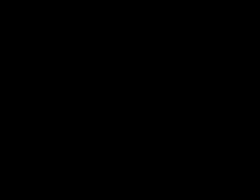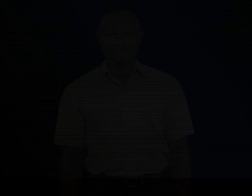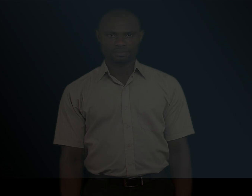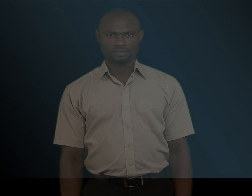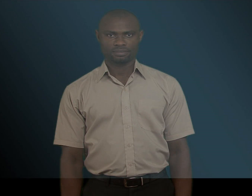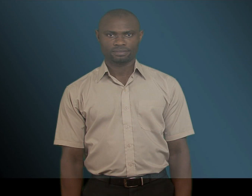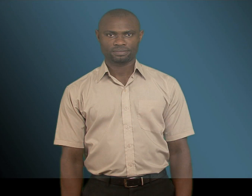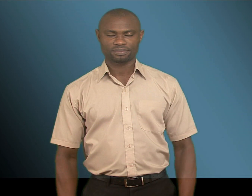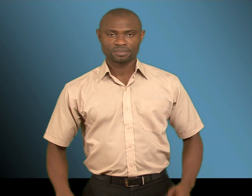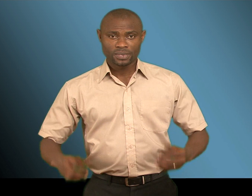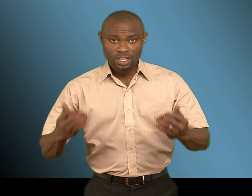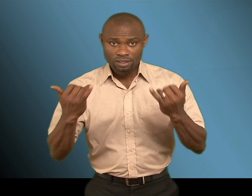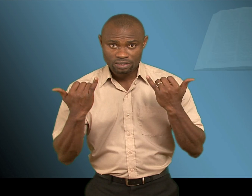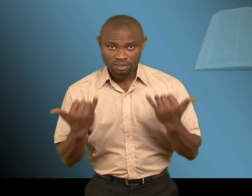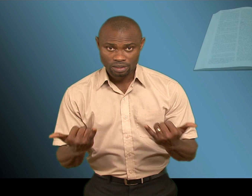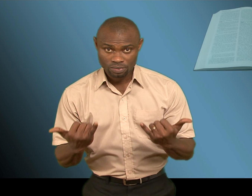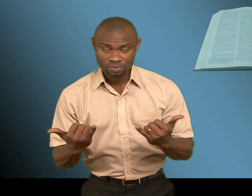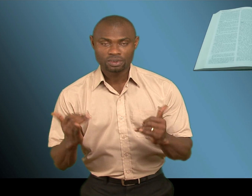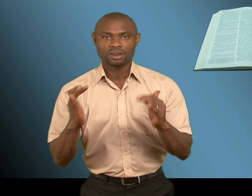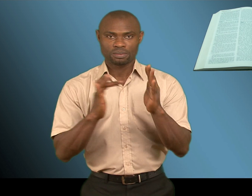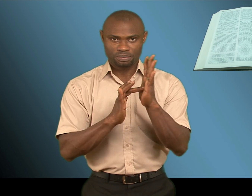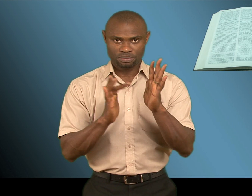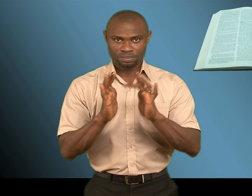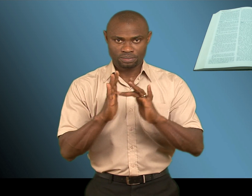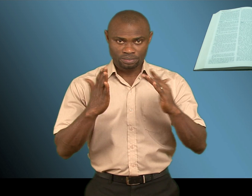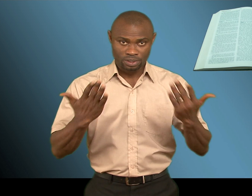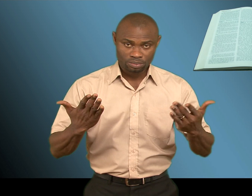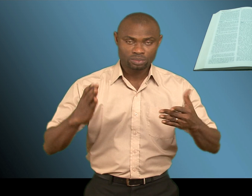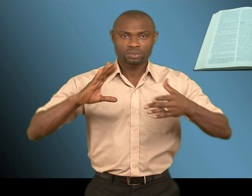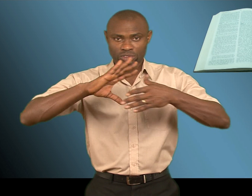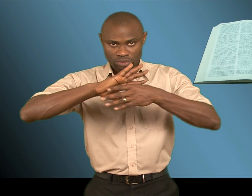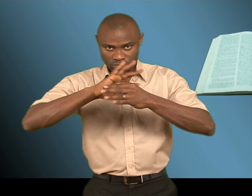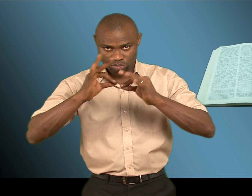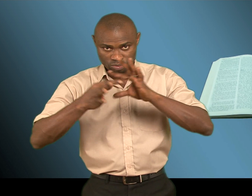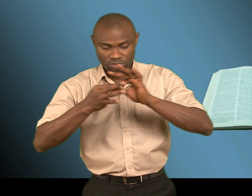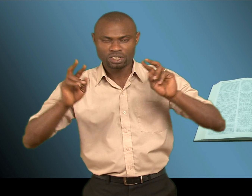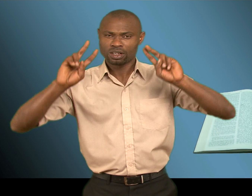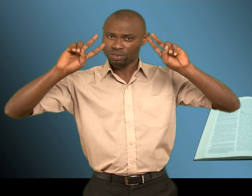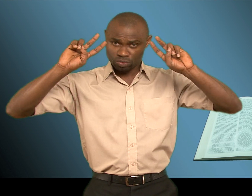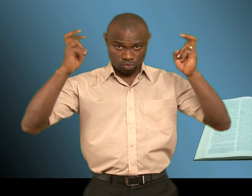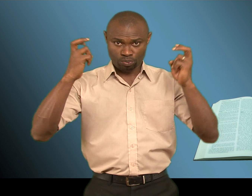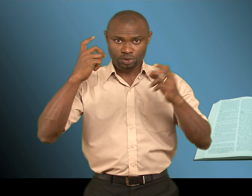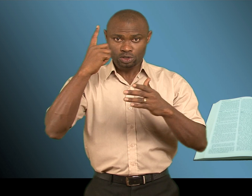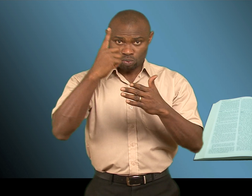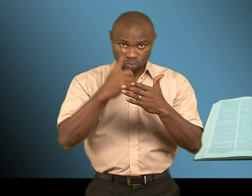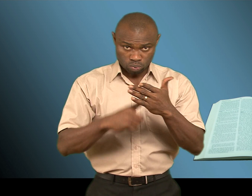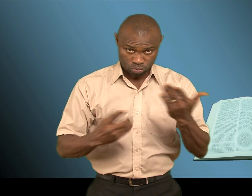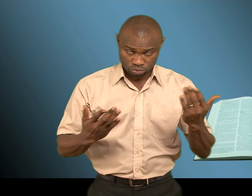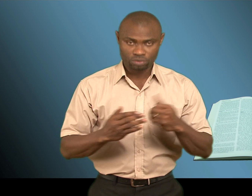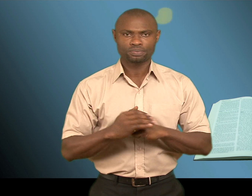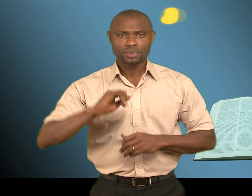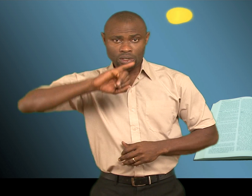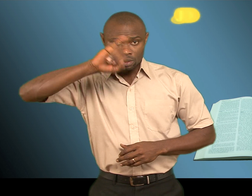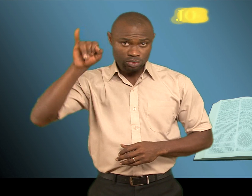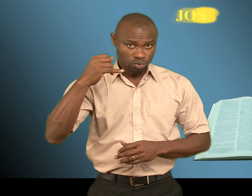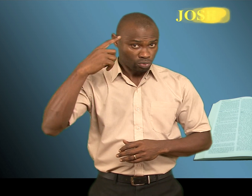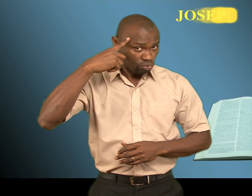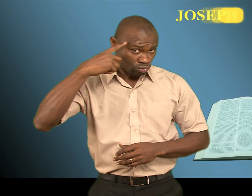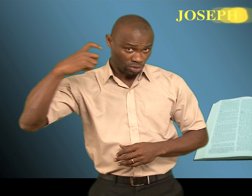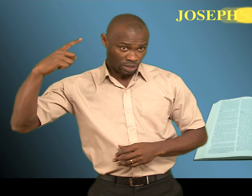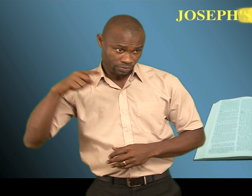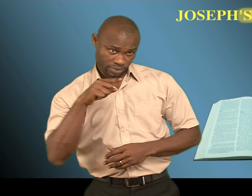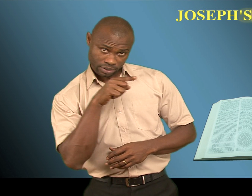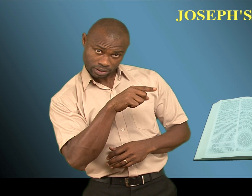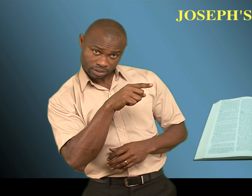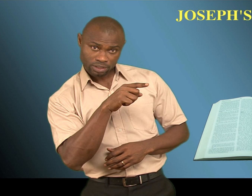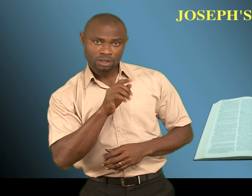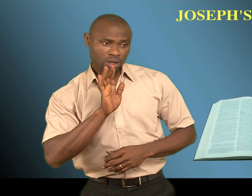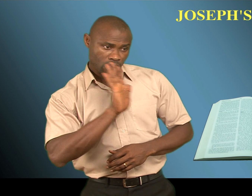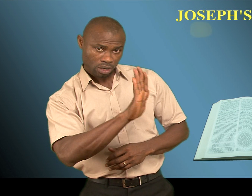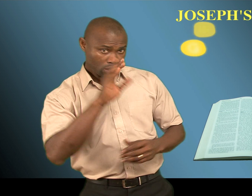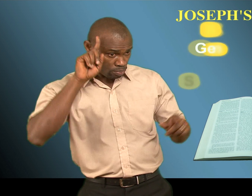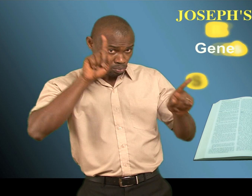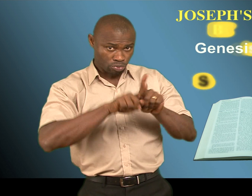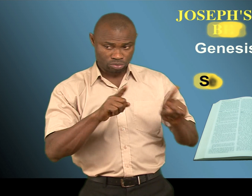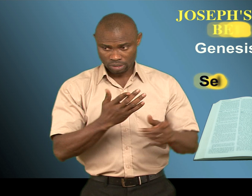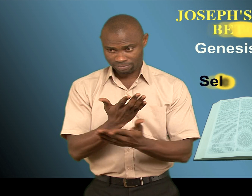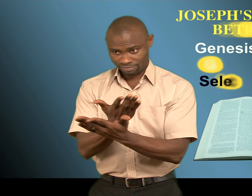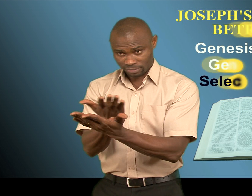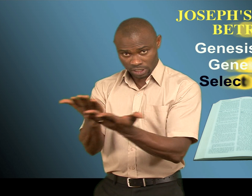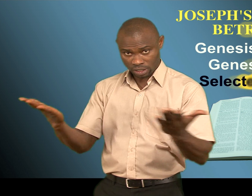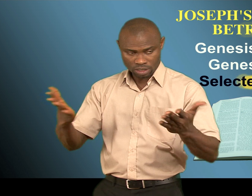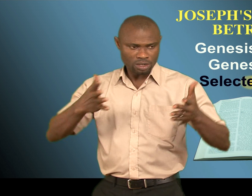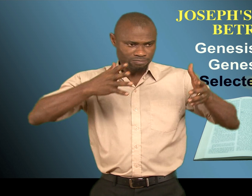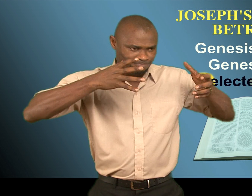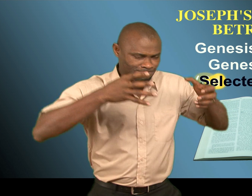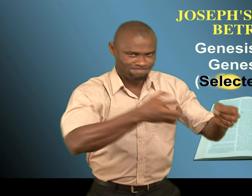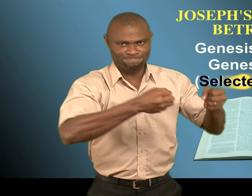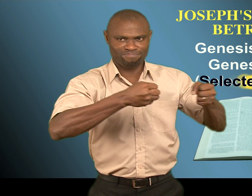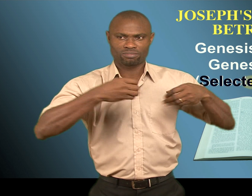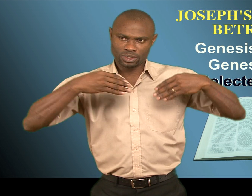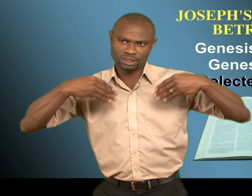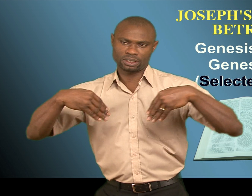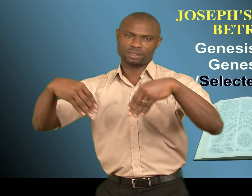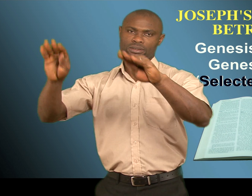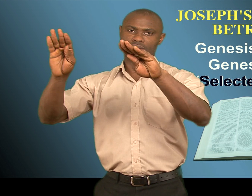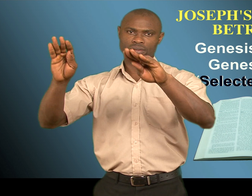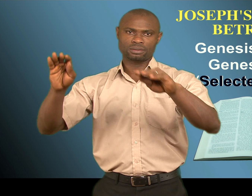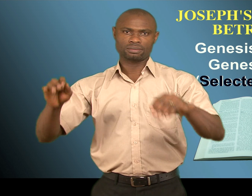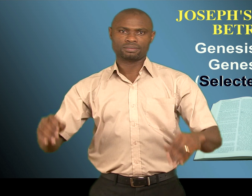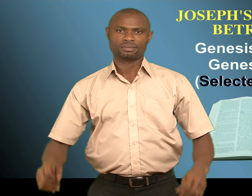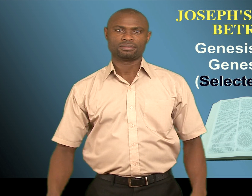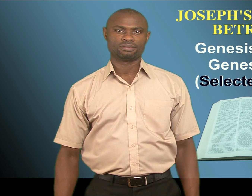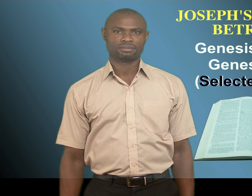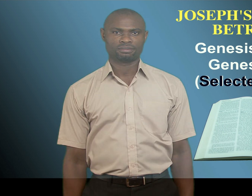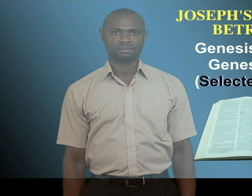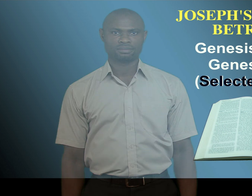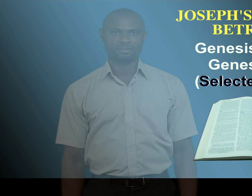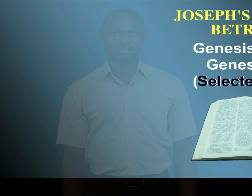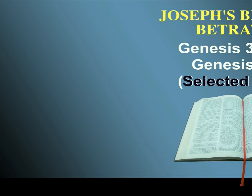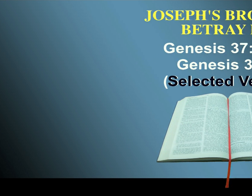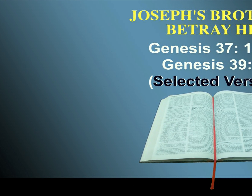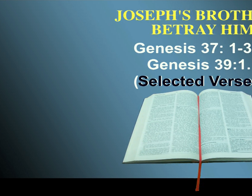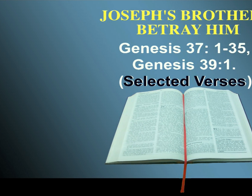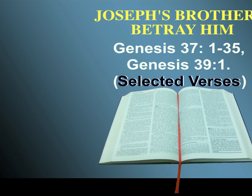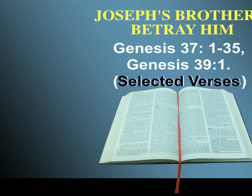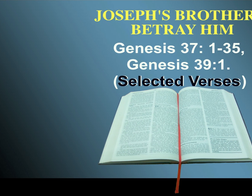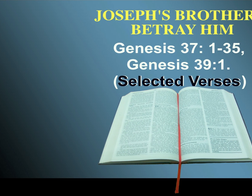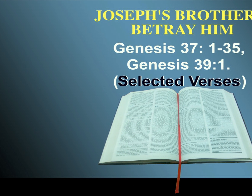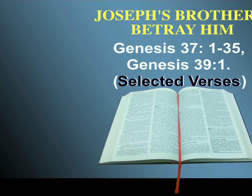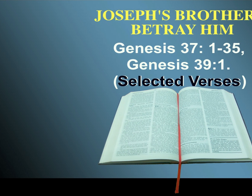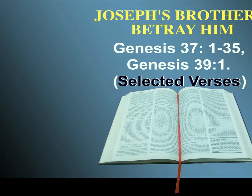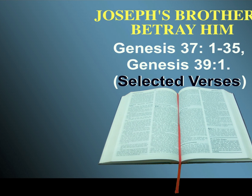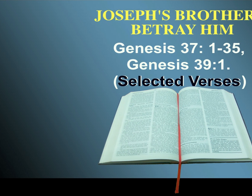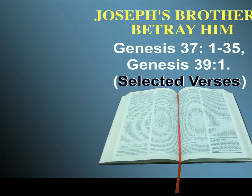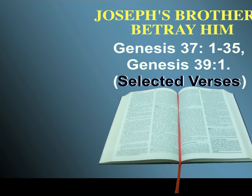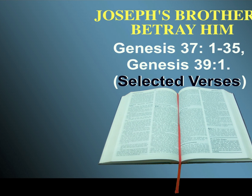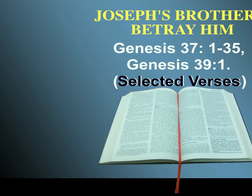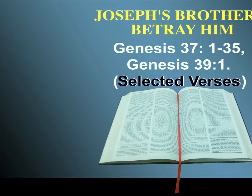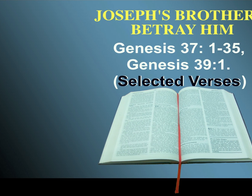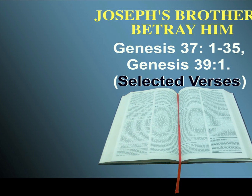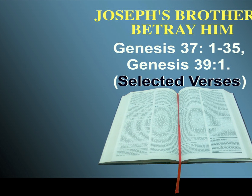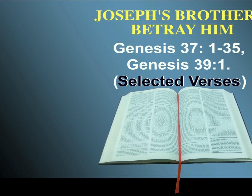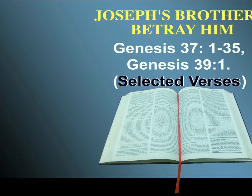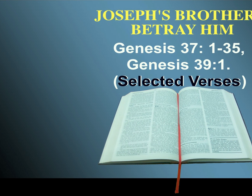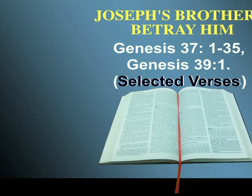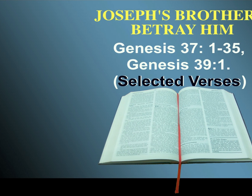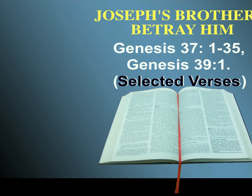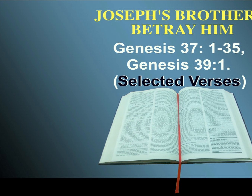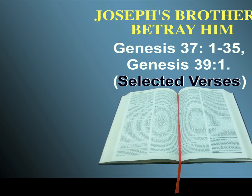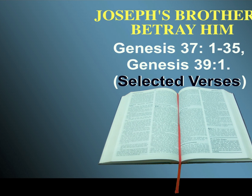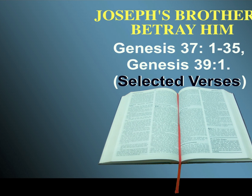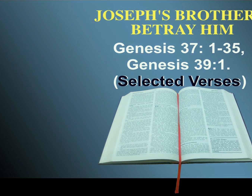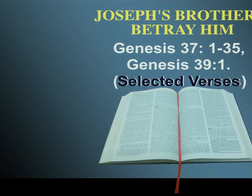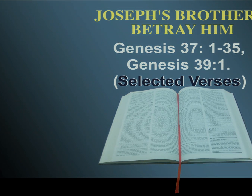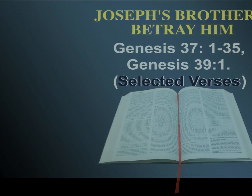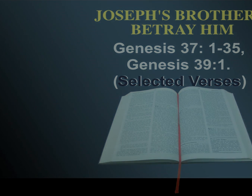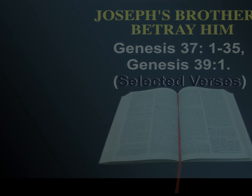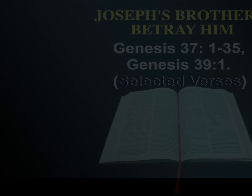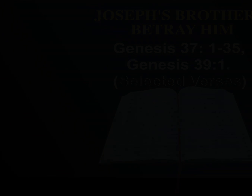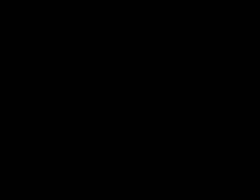Joseph's brothers betray him